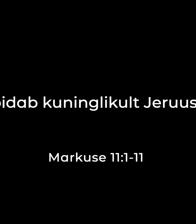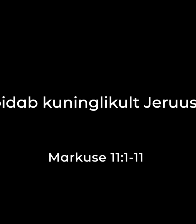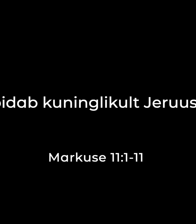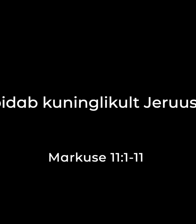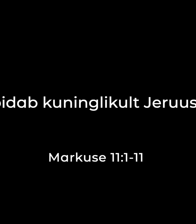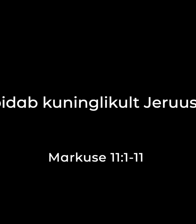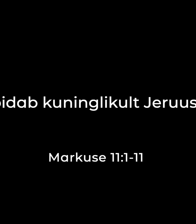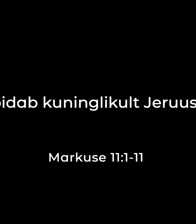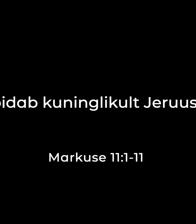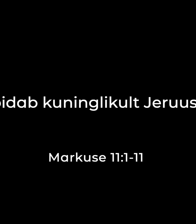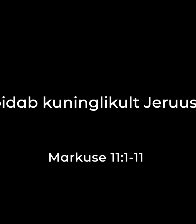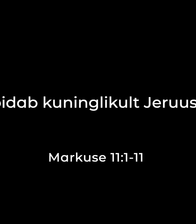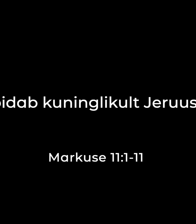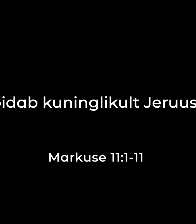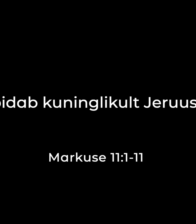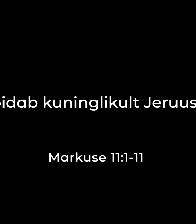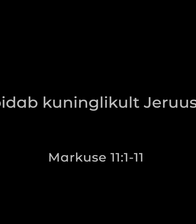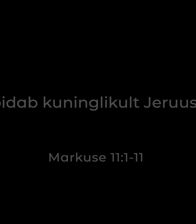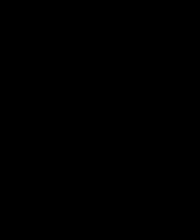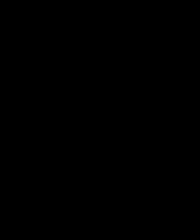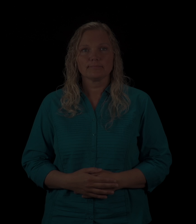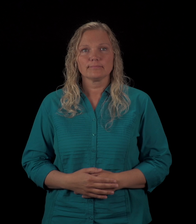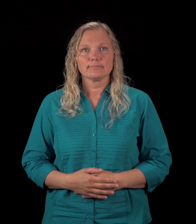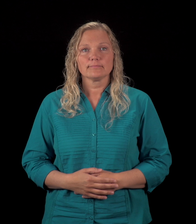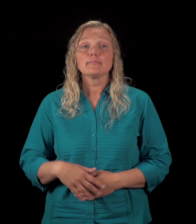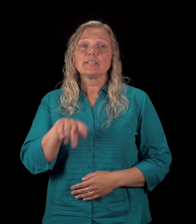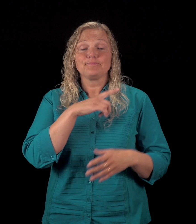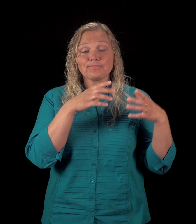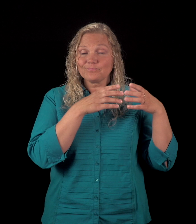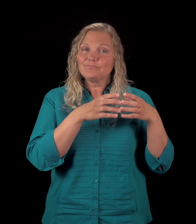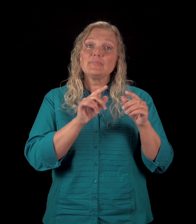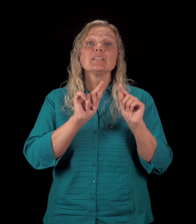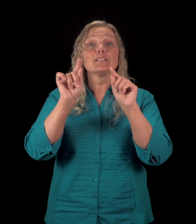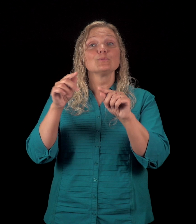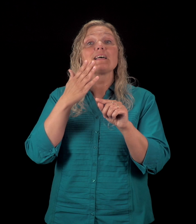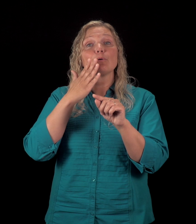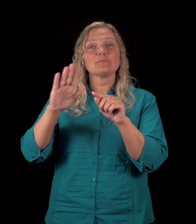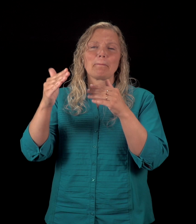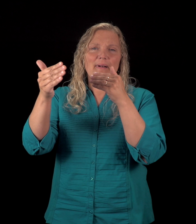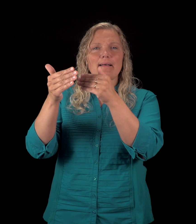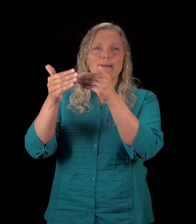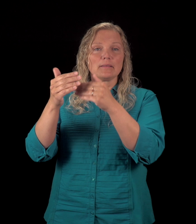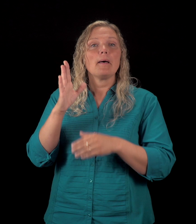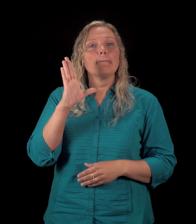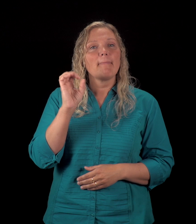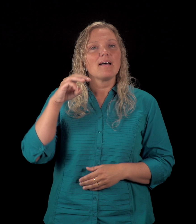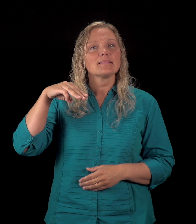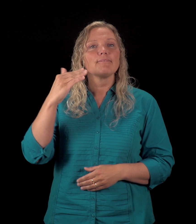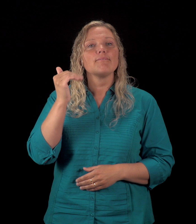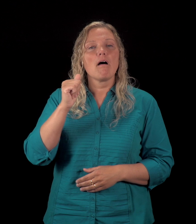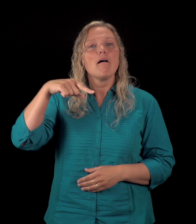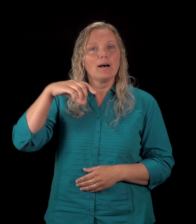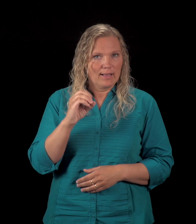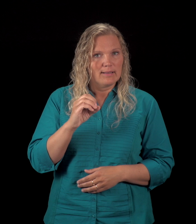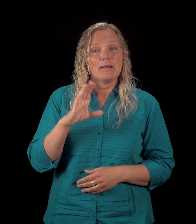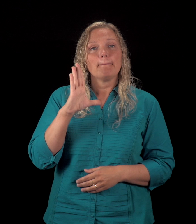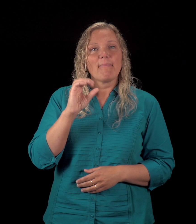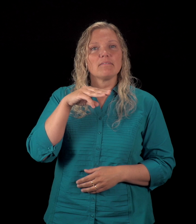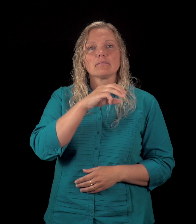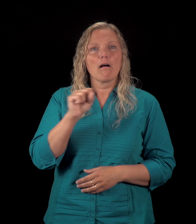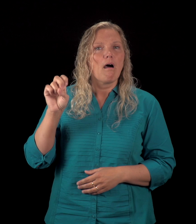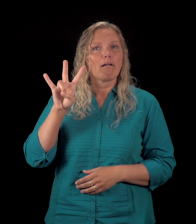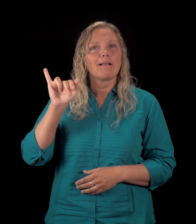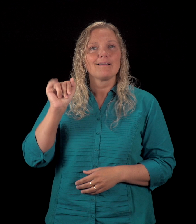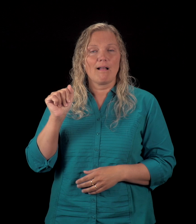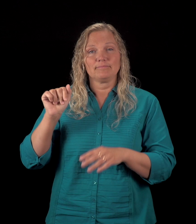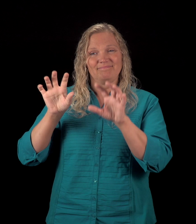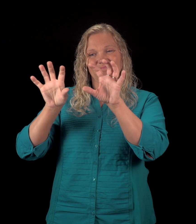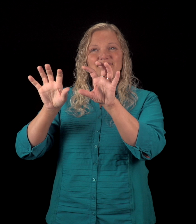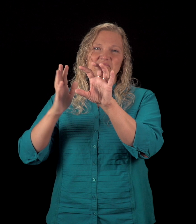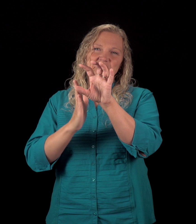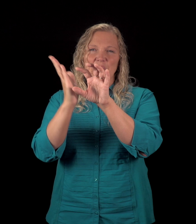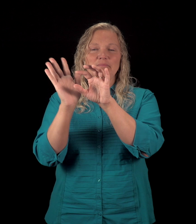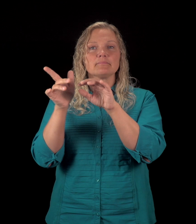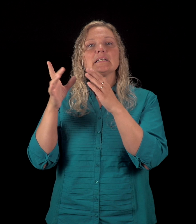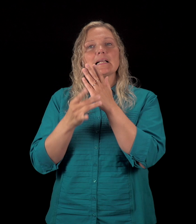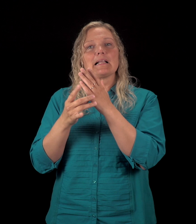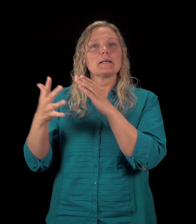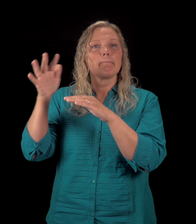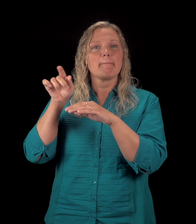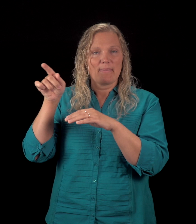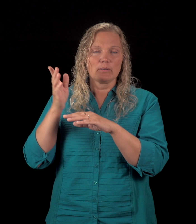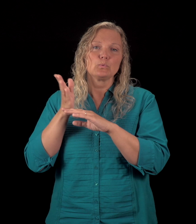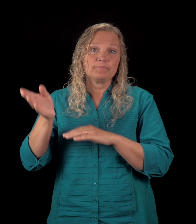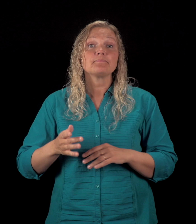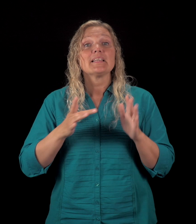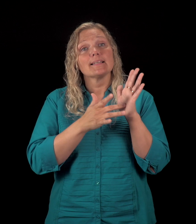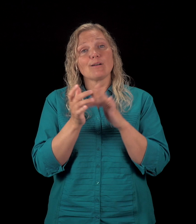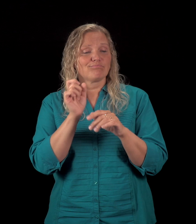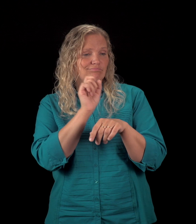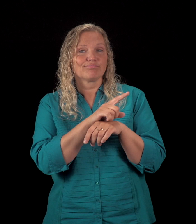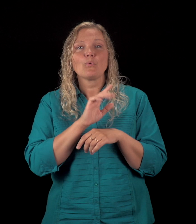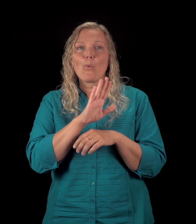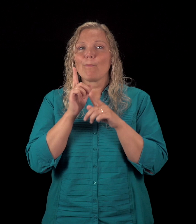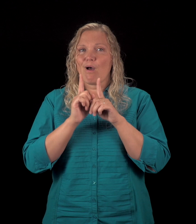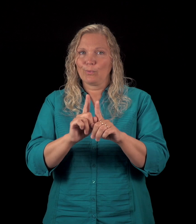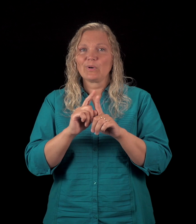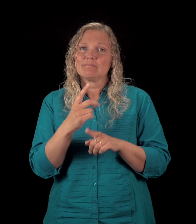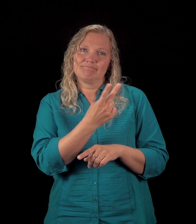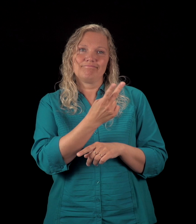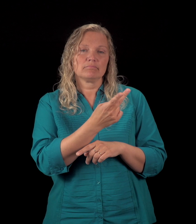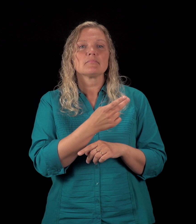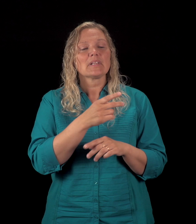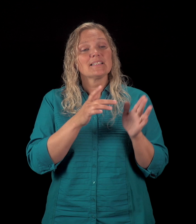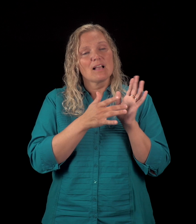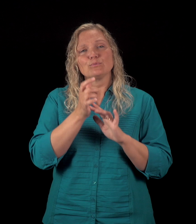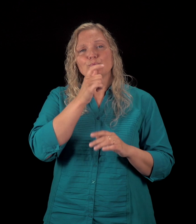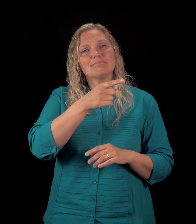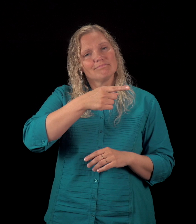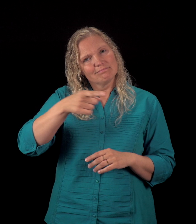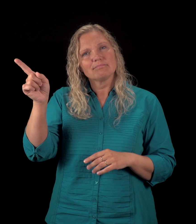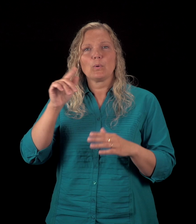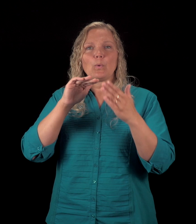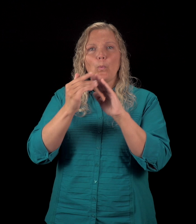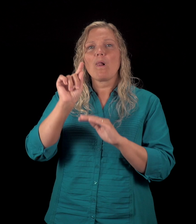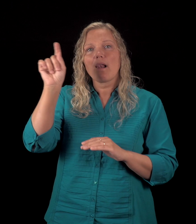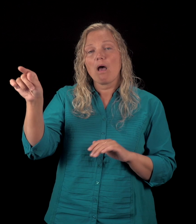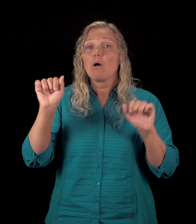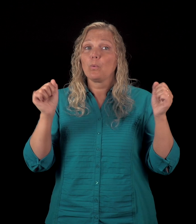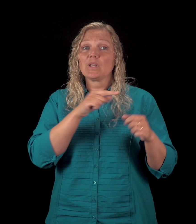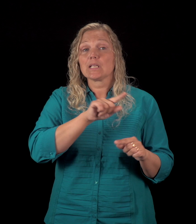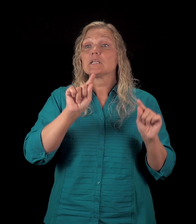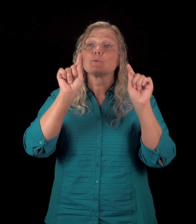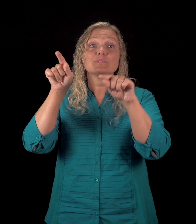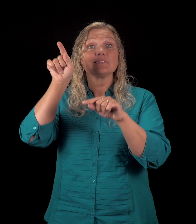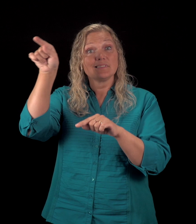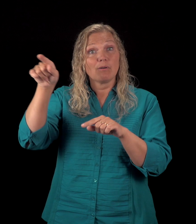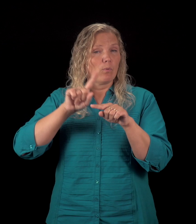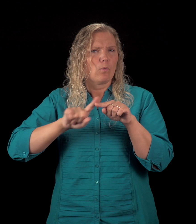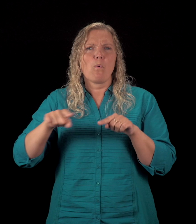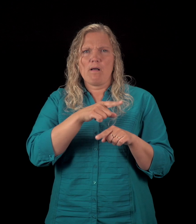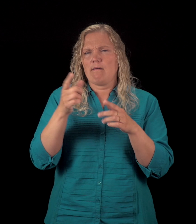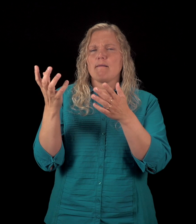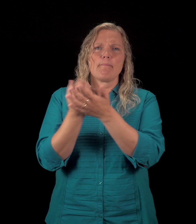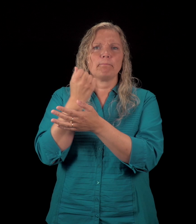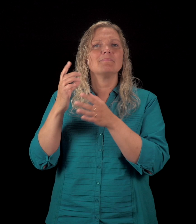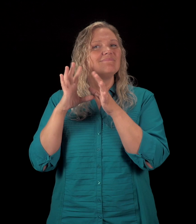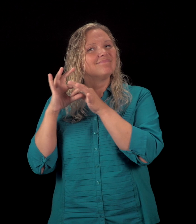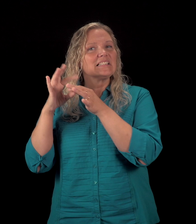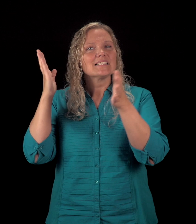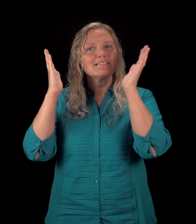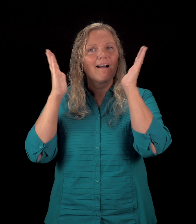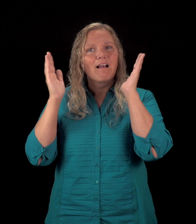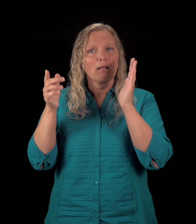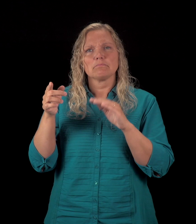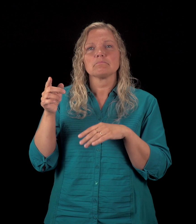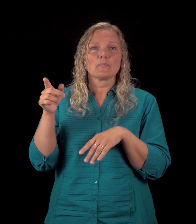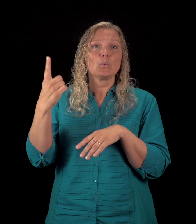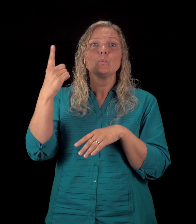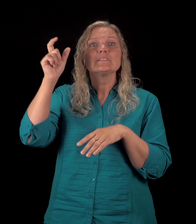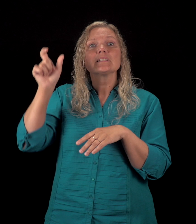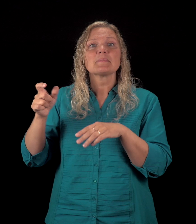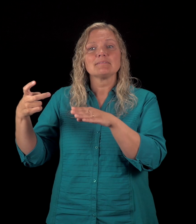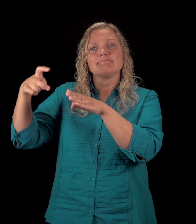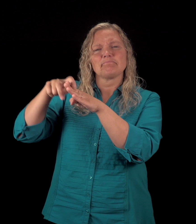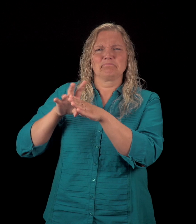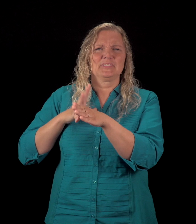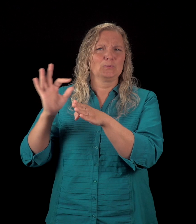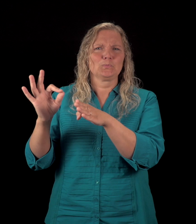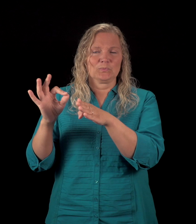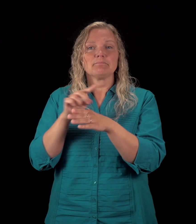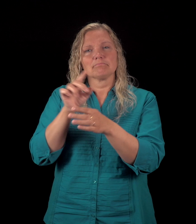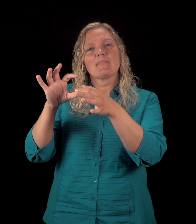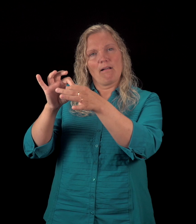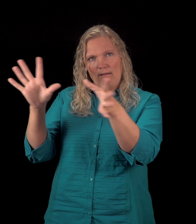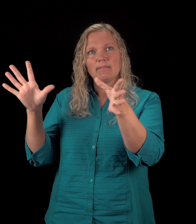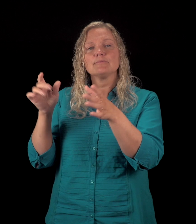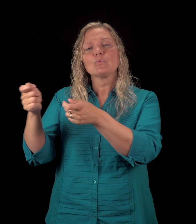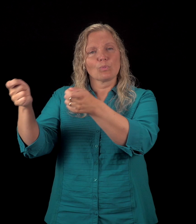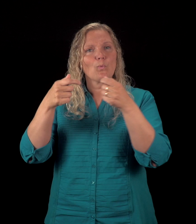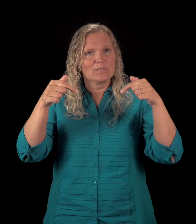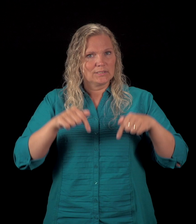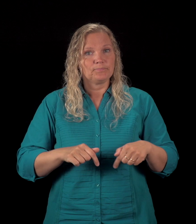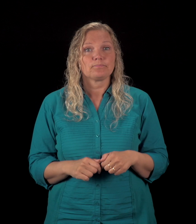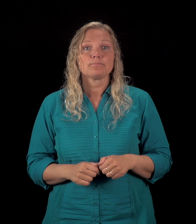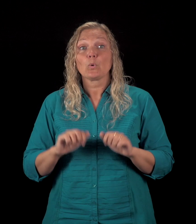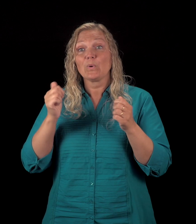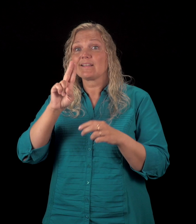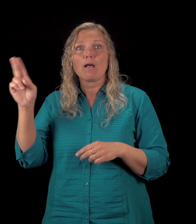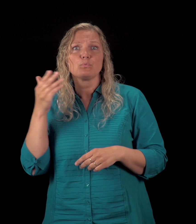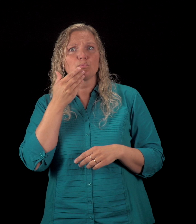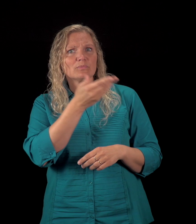As they approached Jerusalem and came to Bethphage and Bethany at the Mount of Olives, Jesus sent out two of His disciples and said to them, “Go into the village ahead of you, and as soon as you enter it, you will find a colt tied there, on which no one has ever sat.